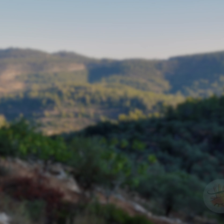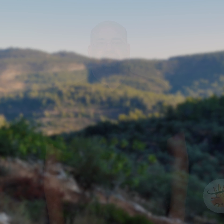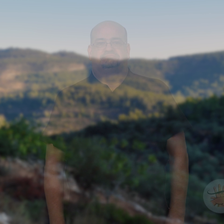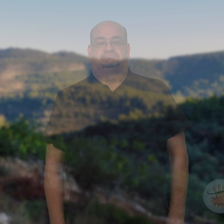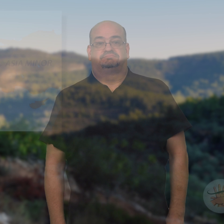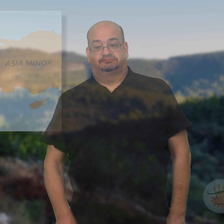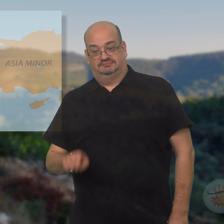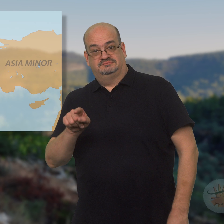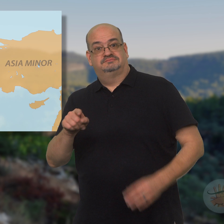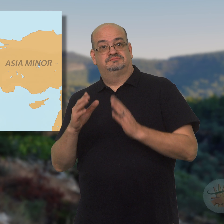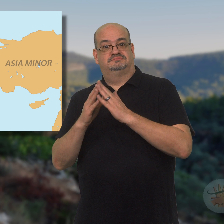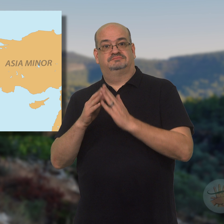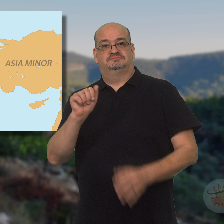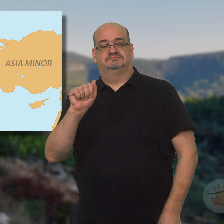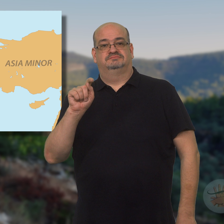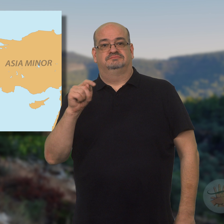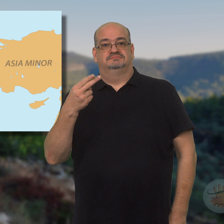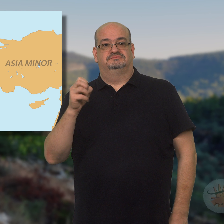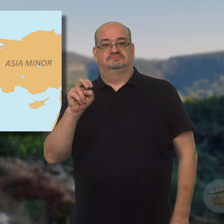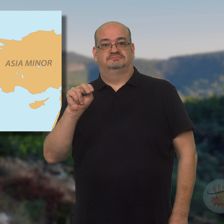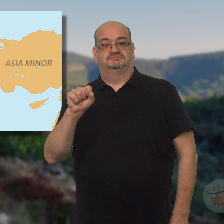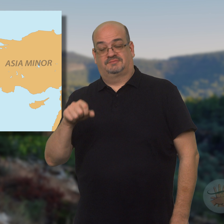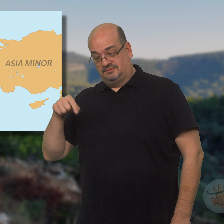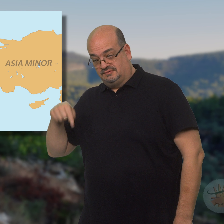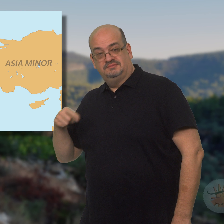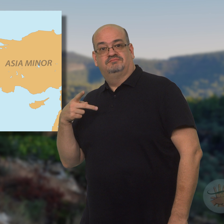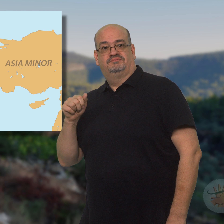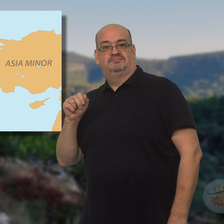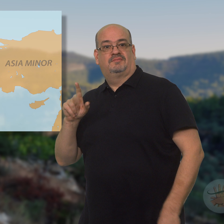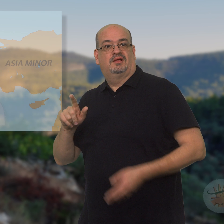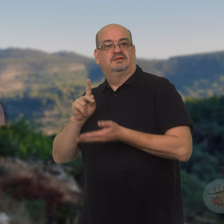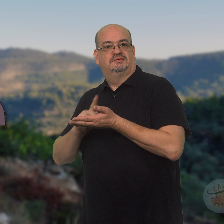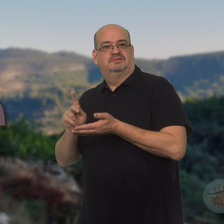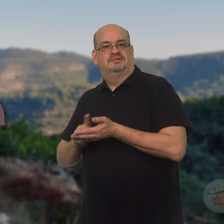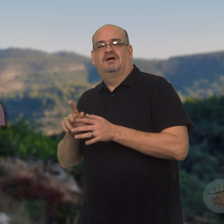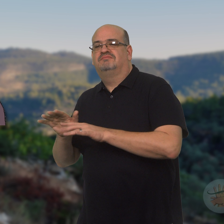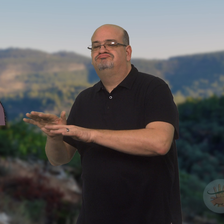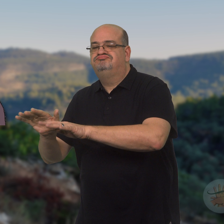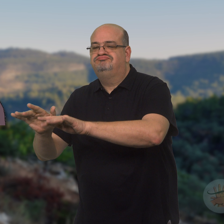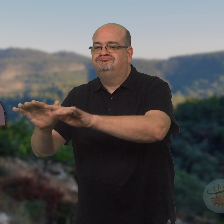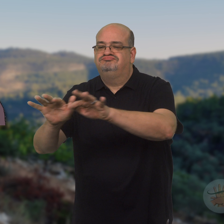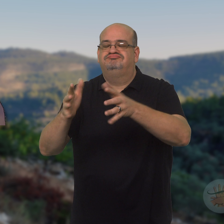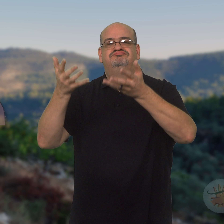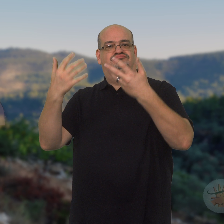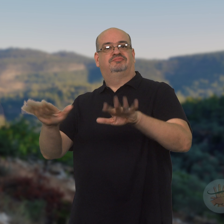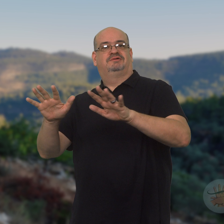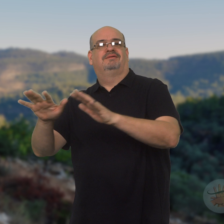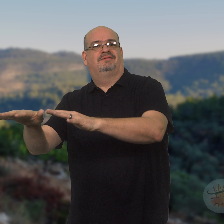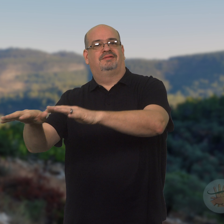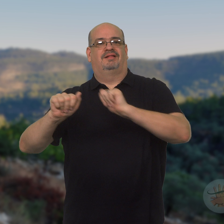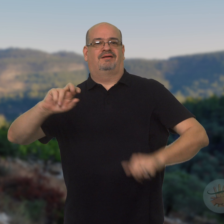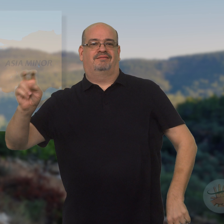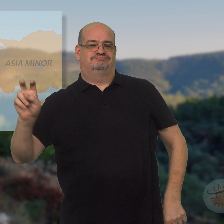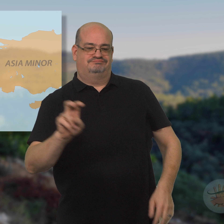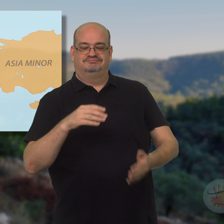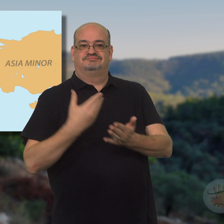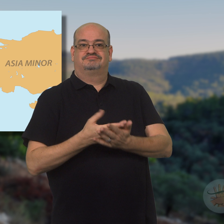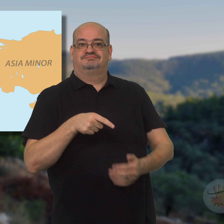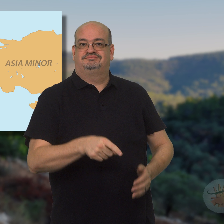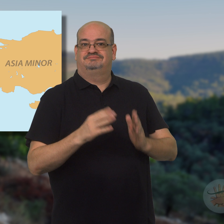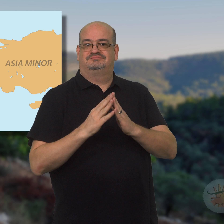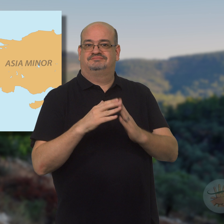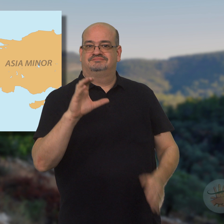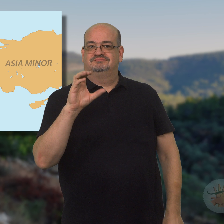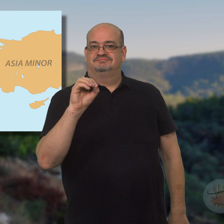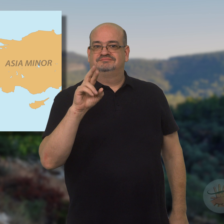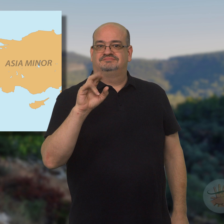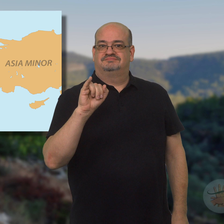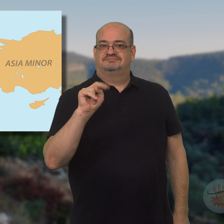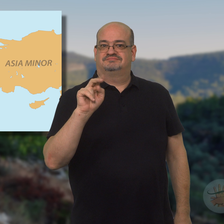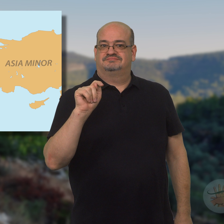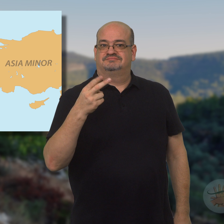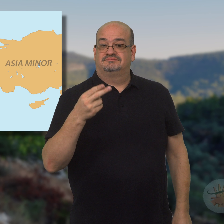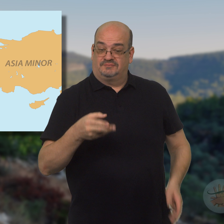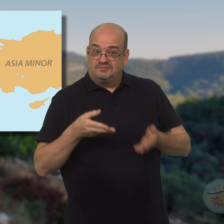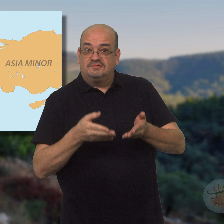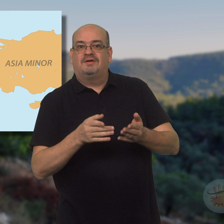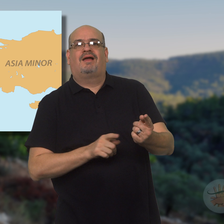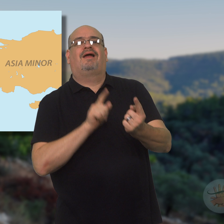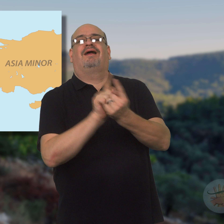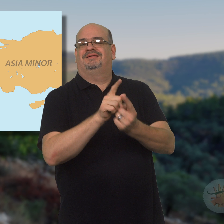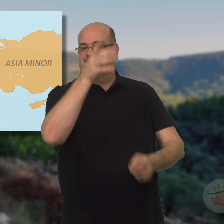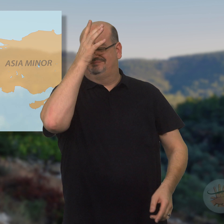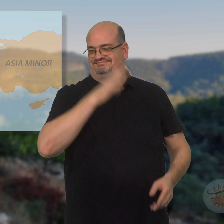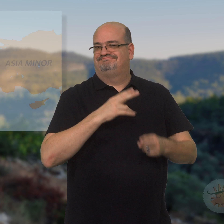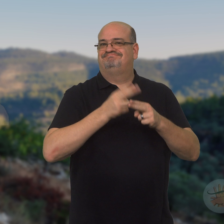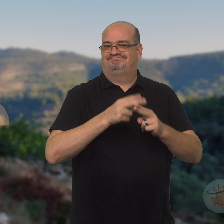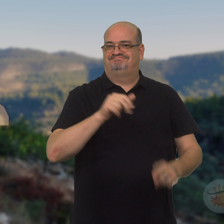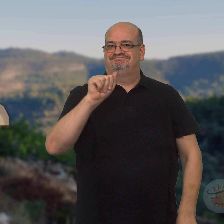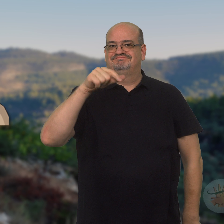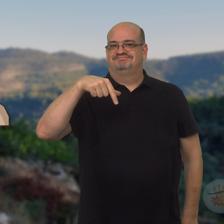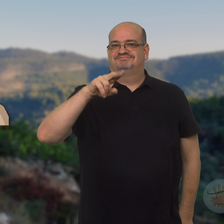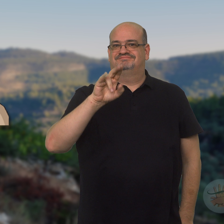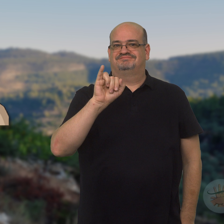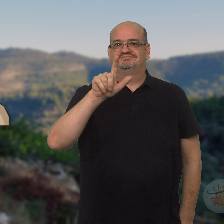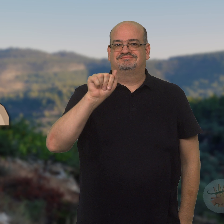After this, Paul left Athens and went to Corinth.